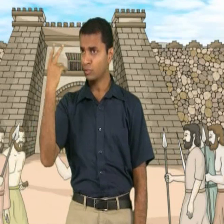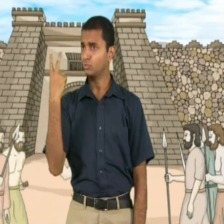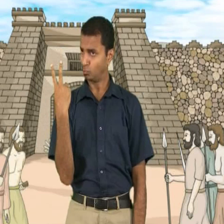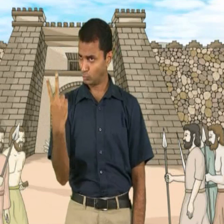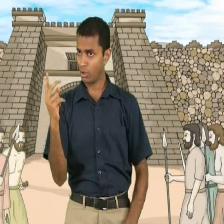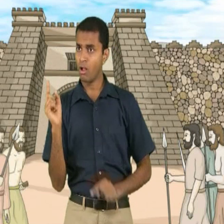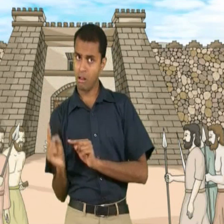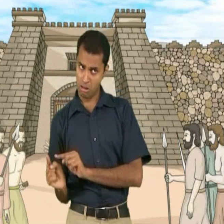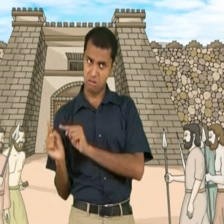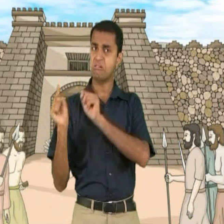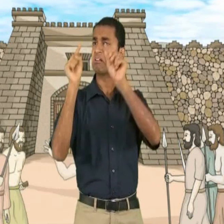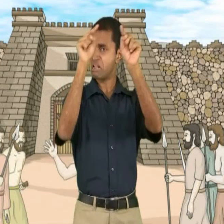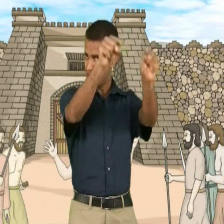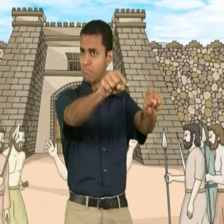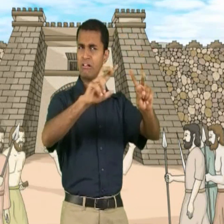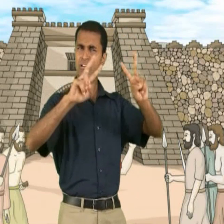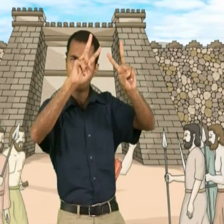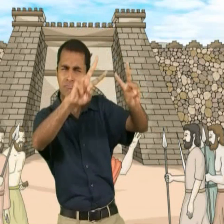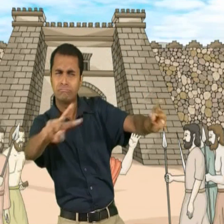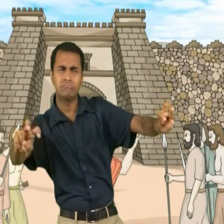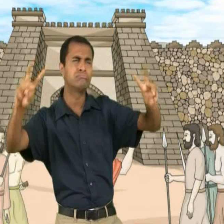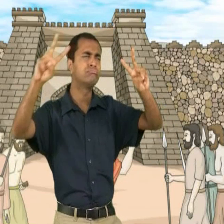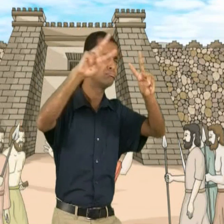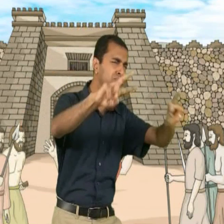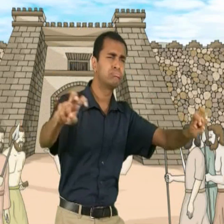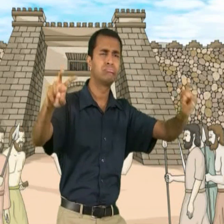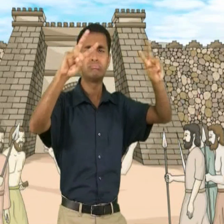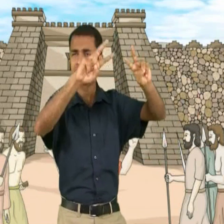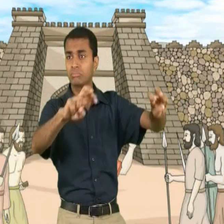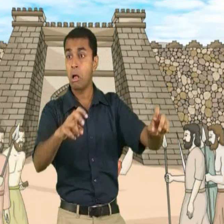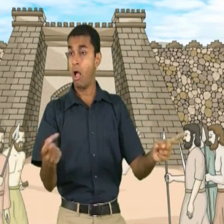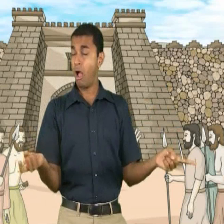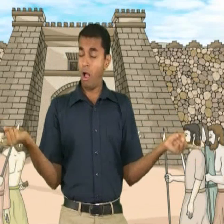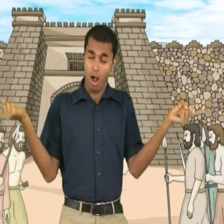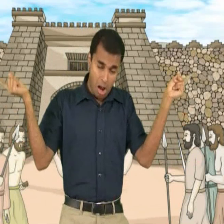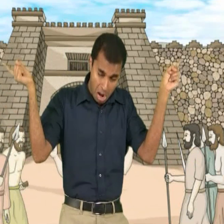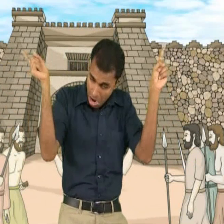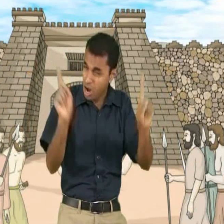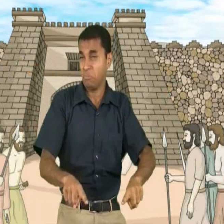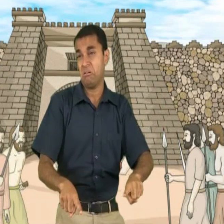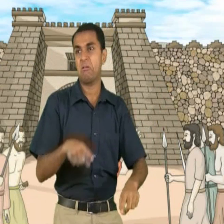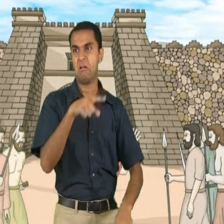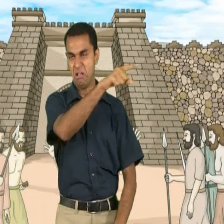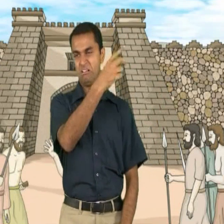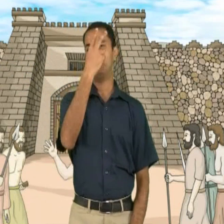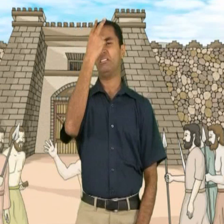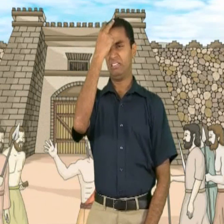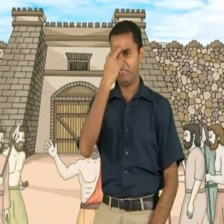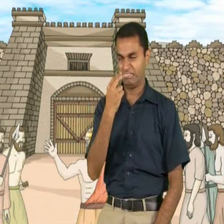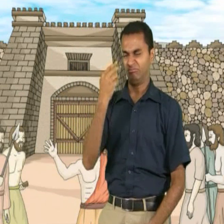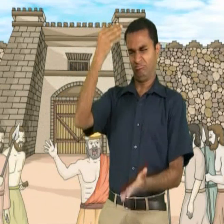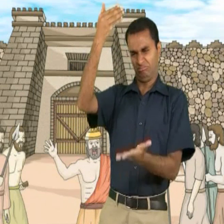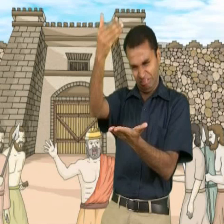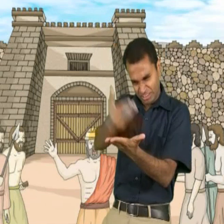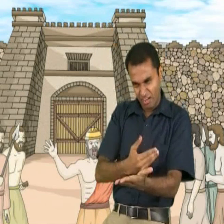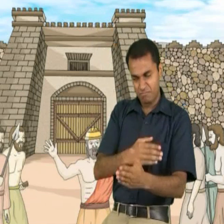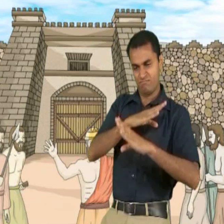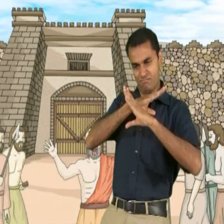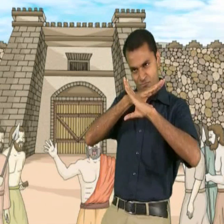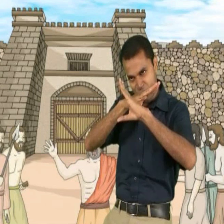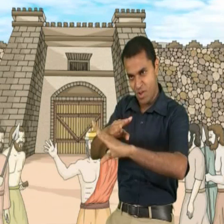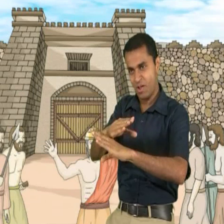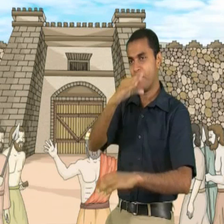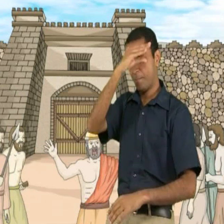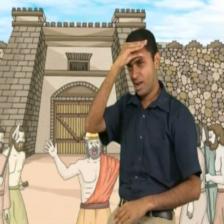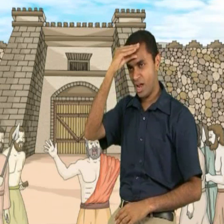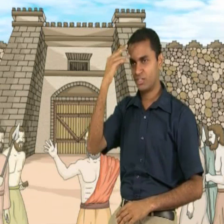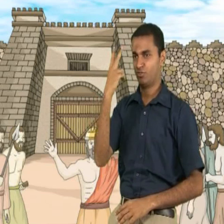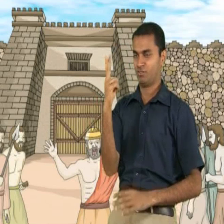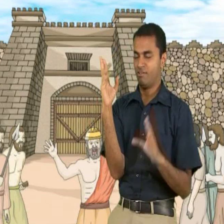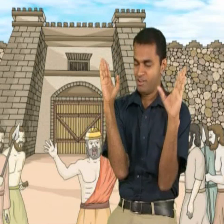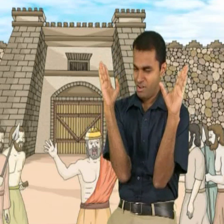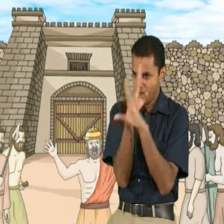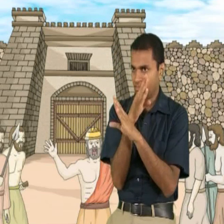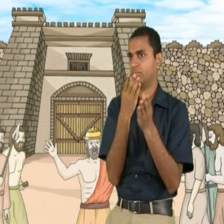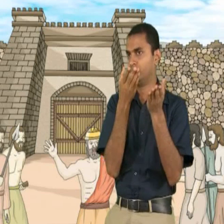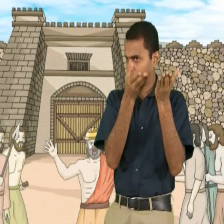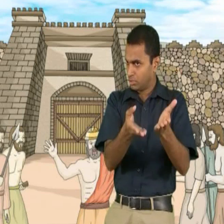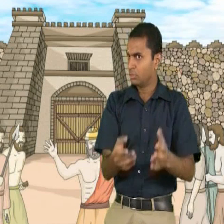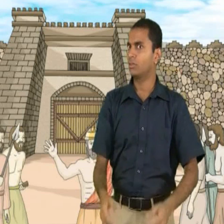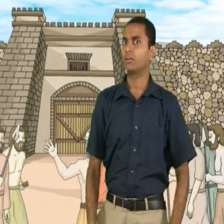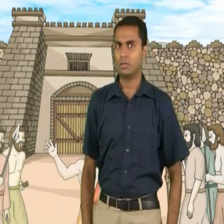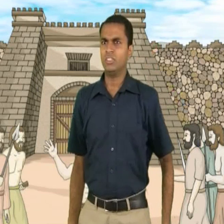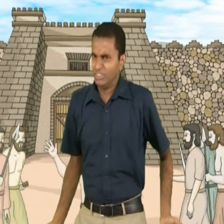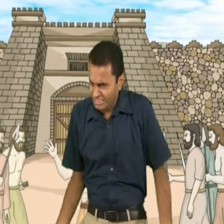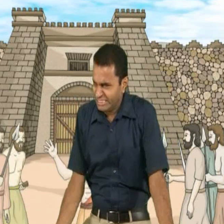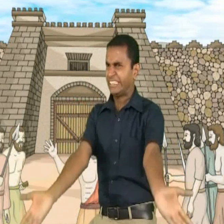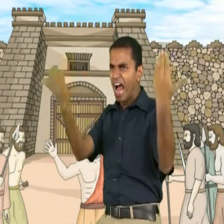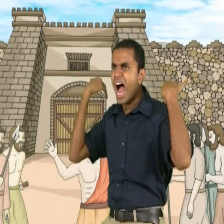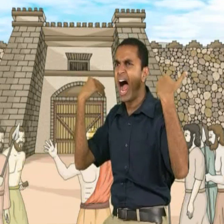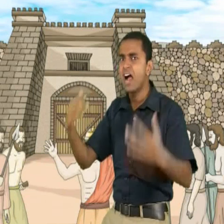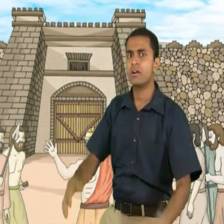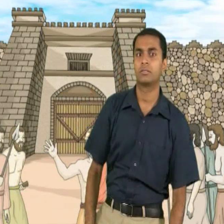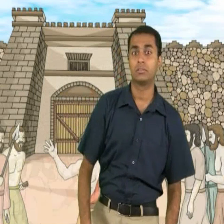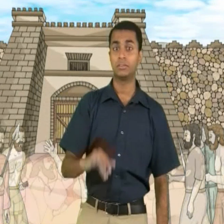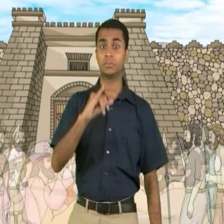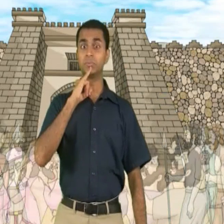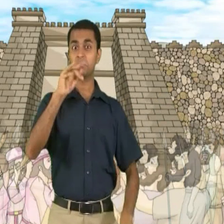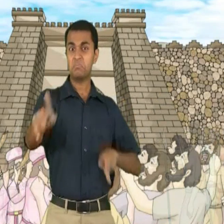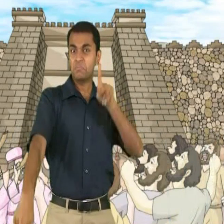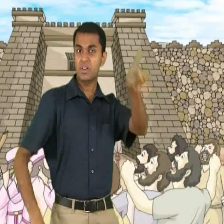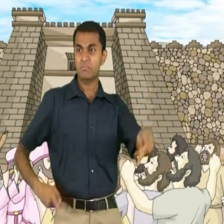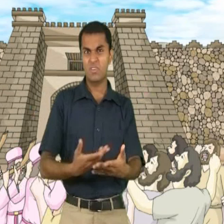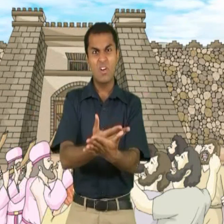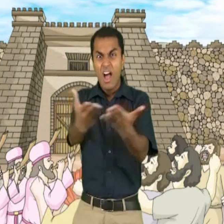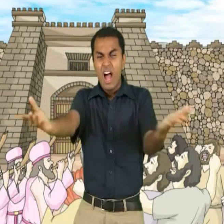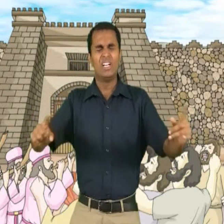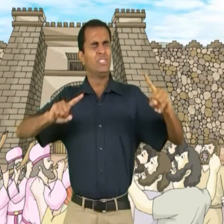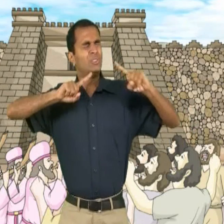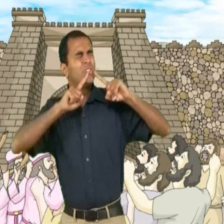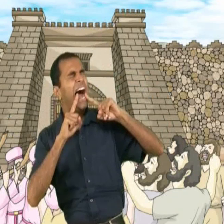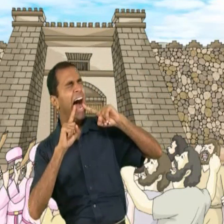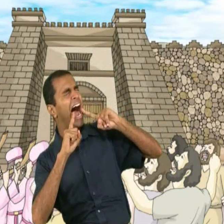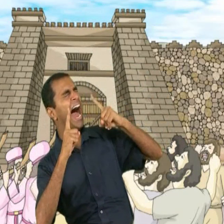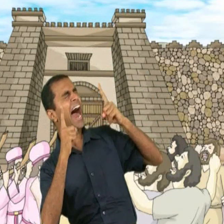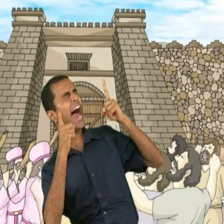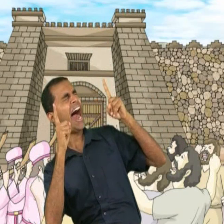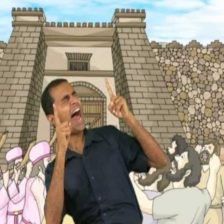they must go into His treasury.”